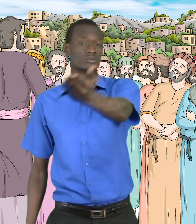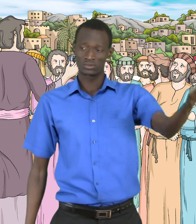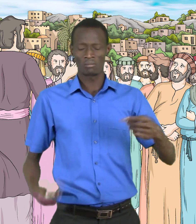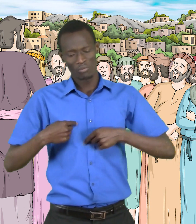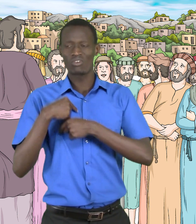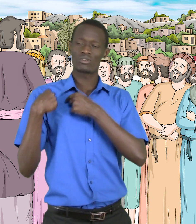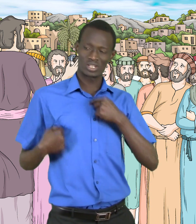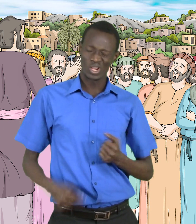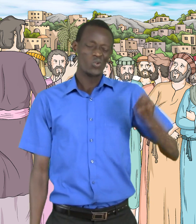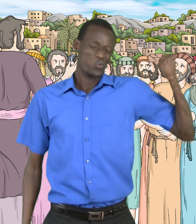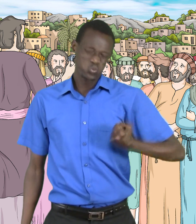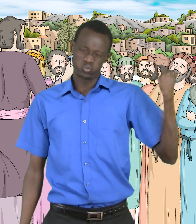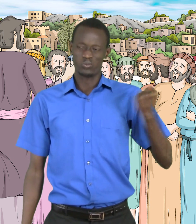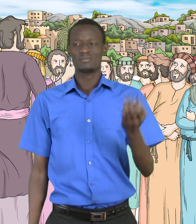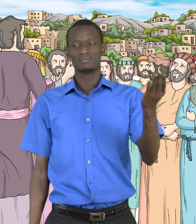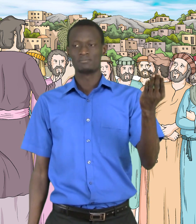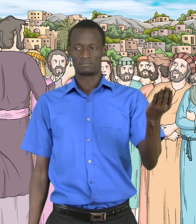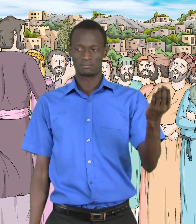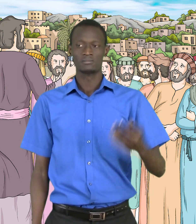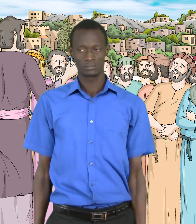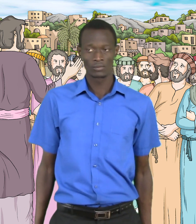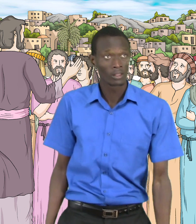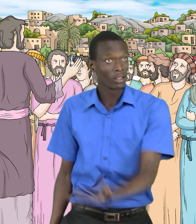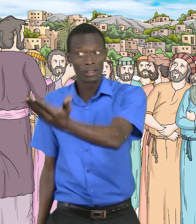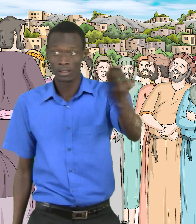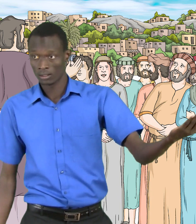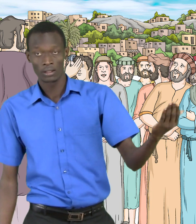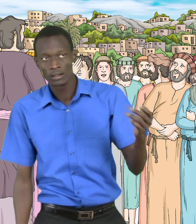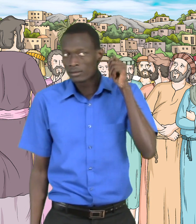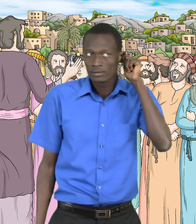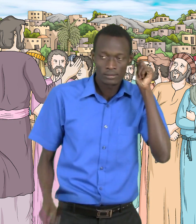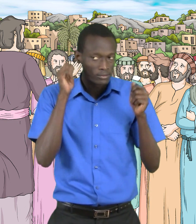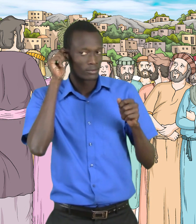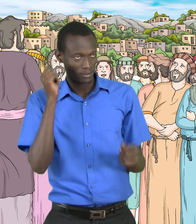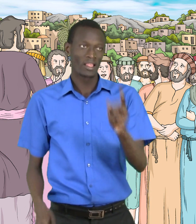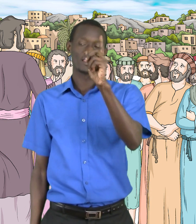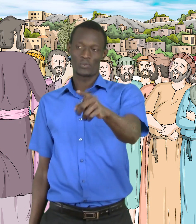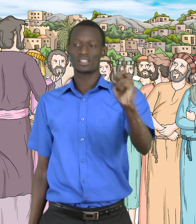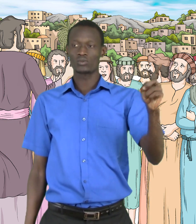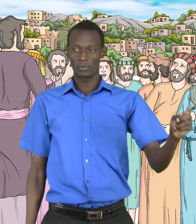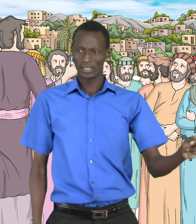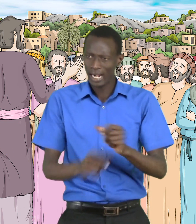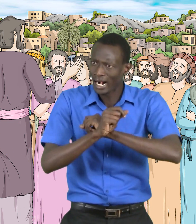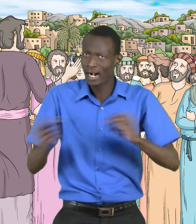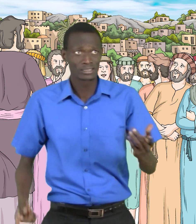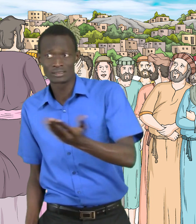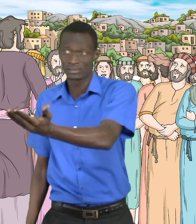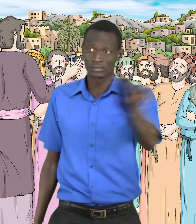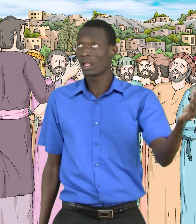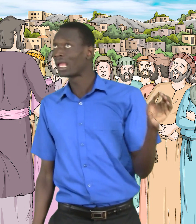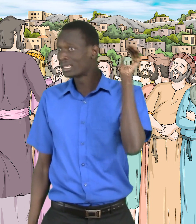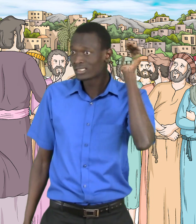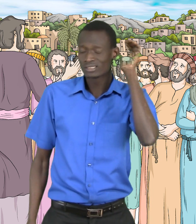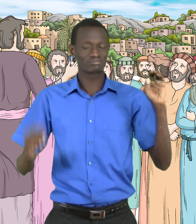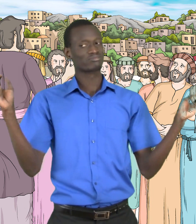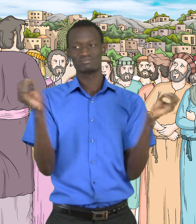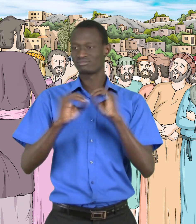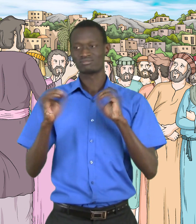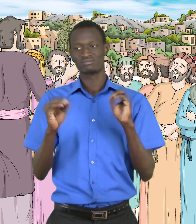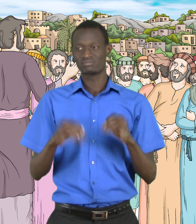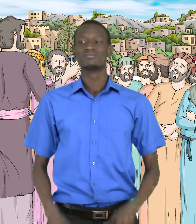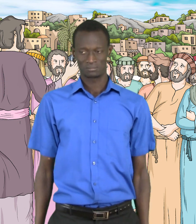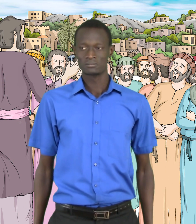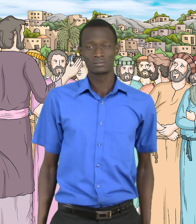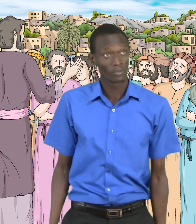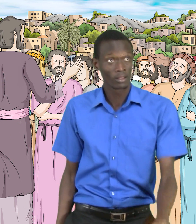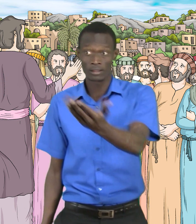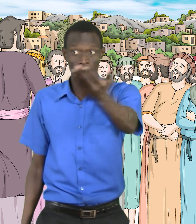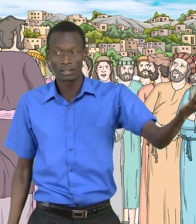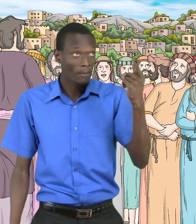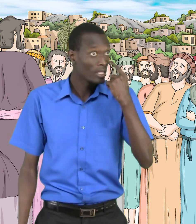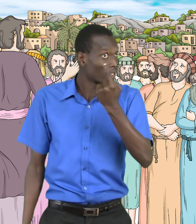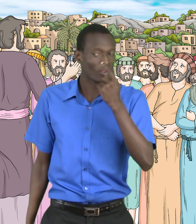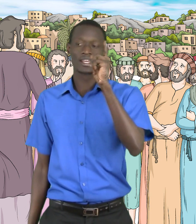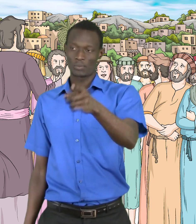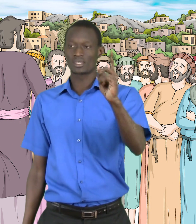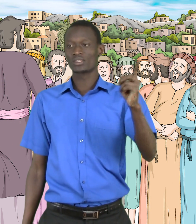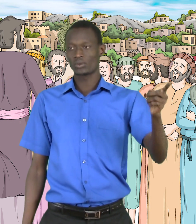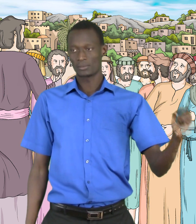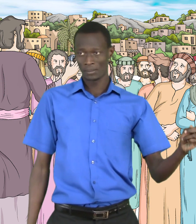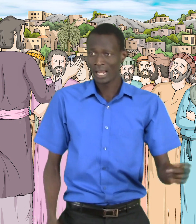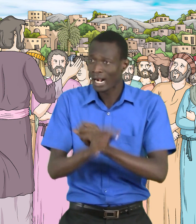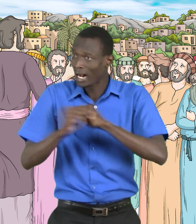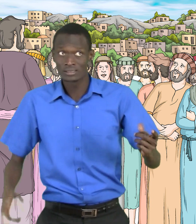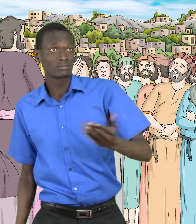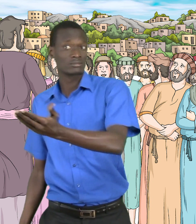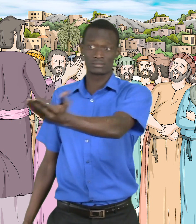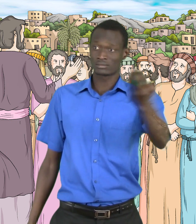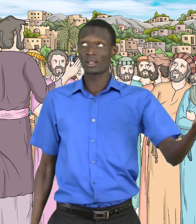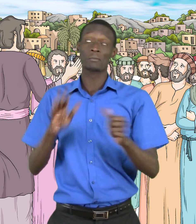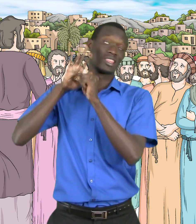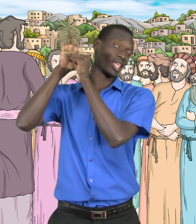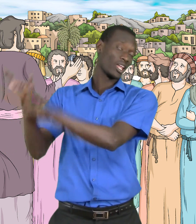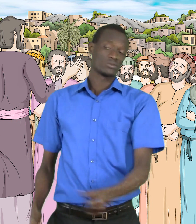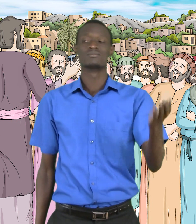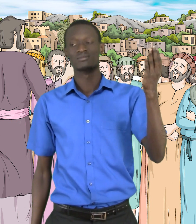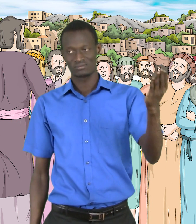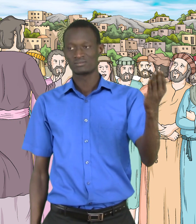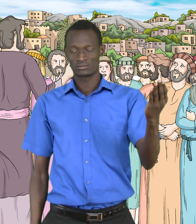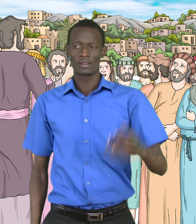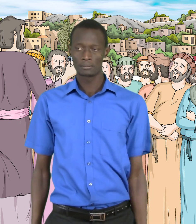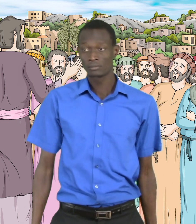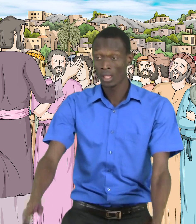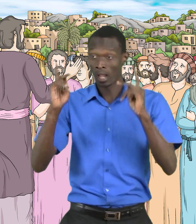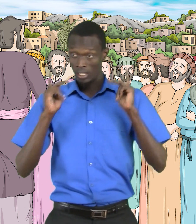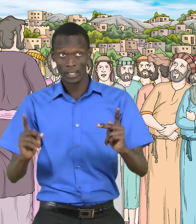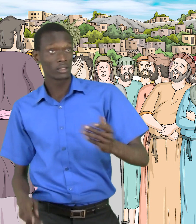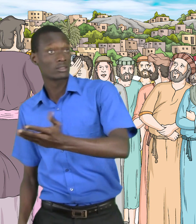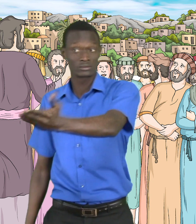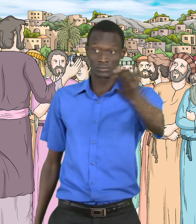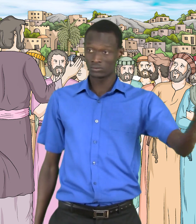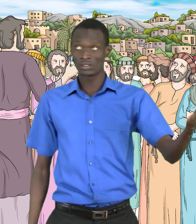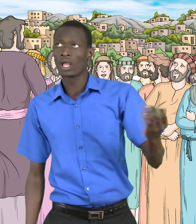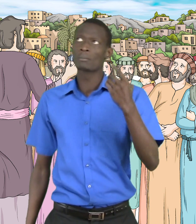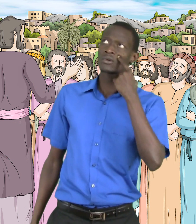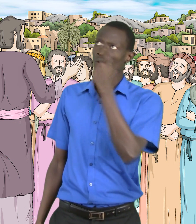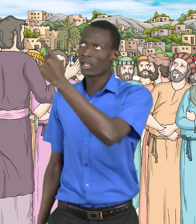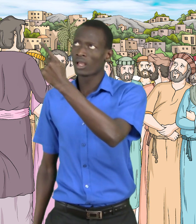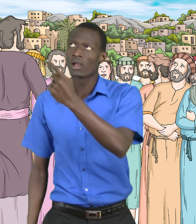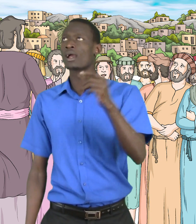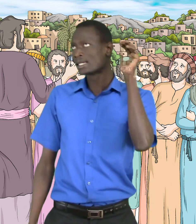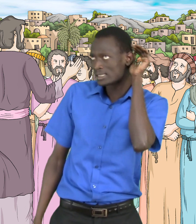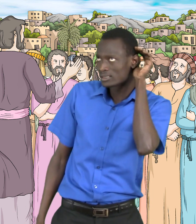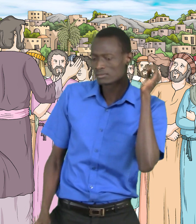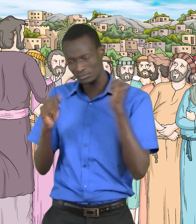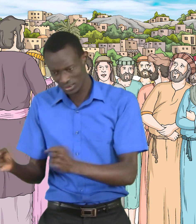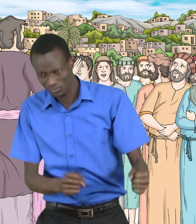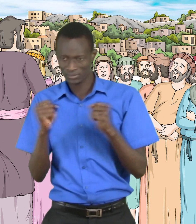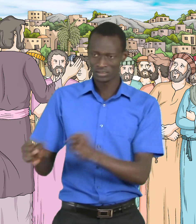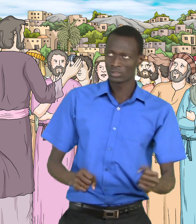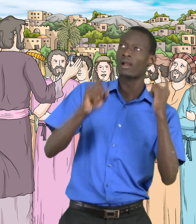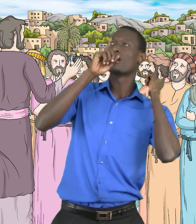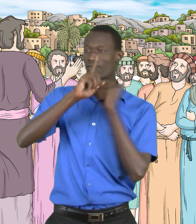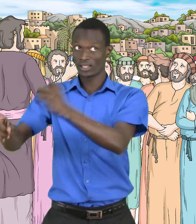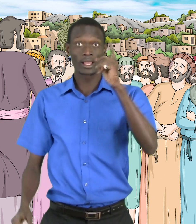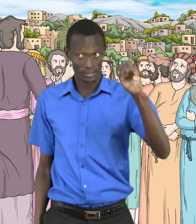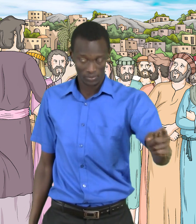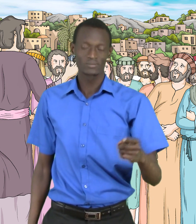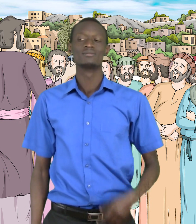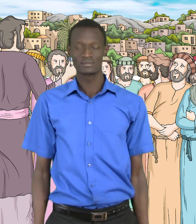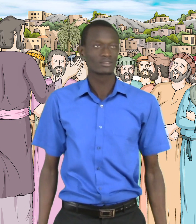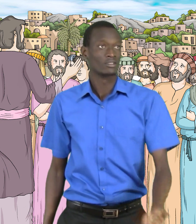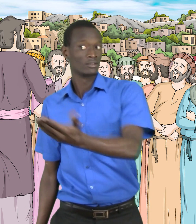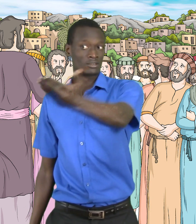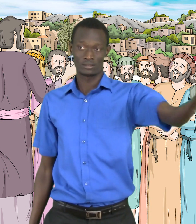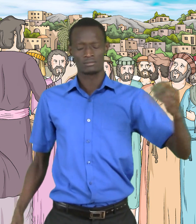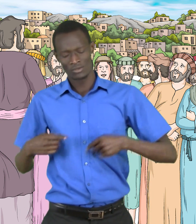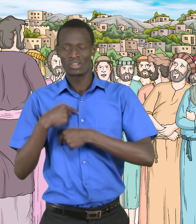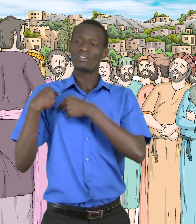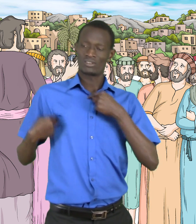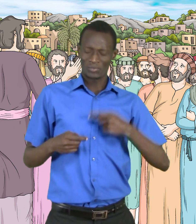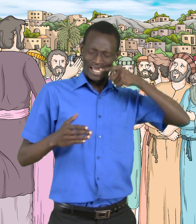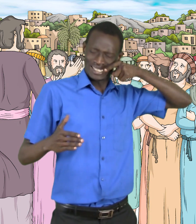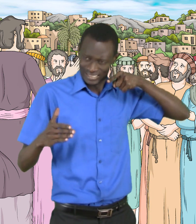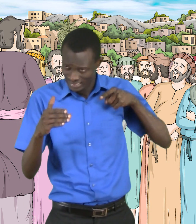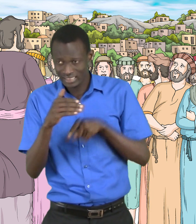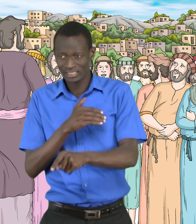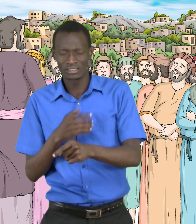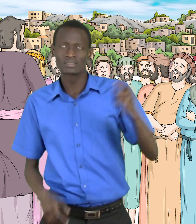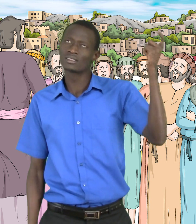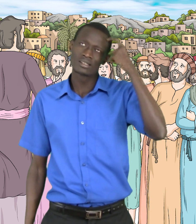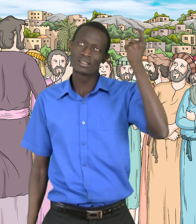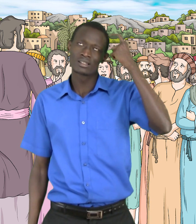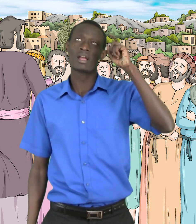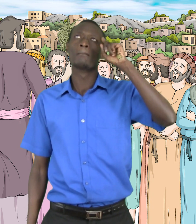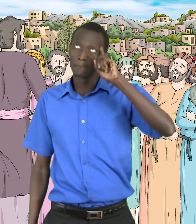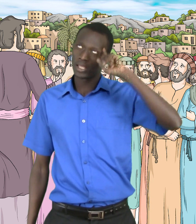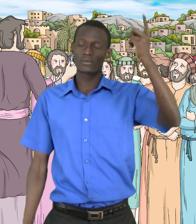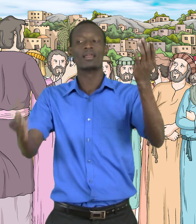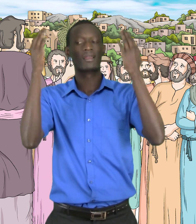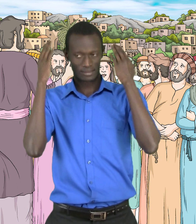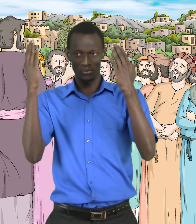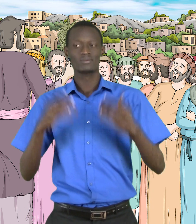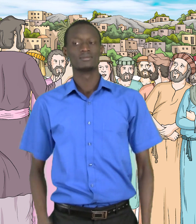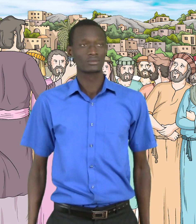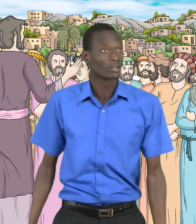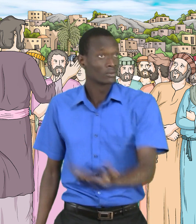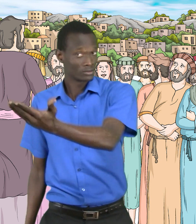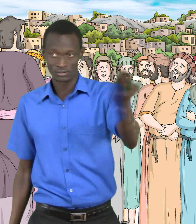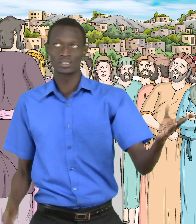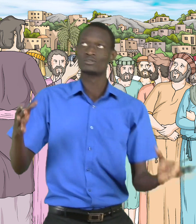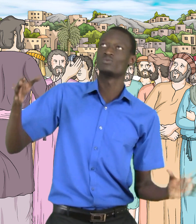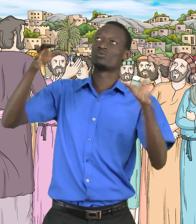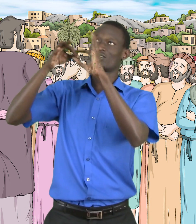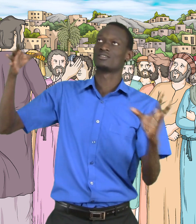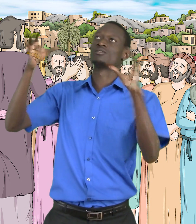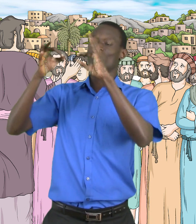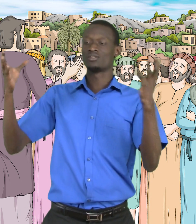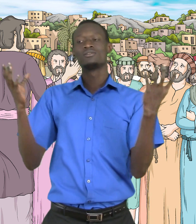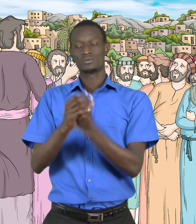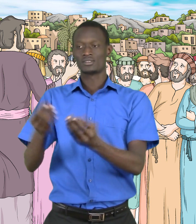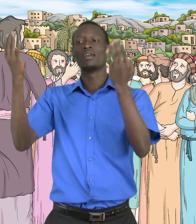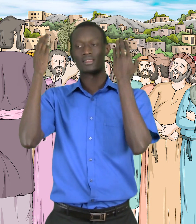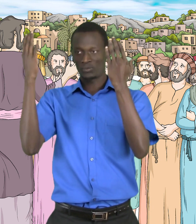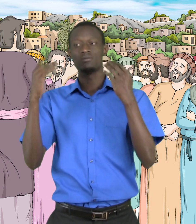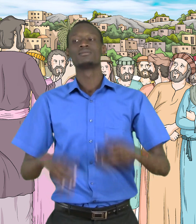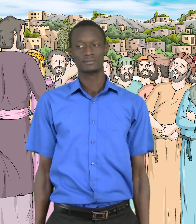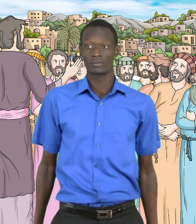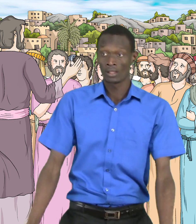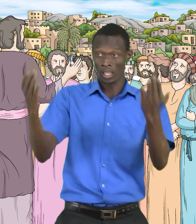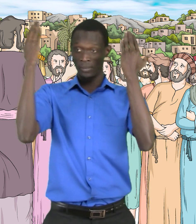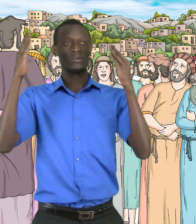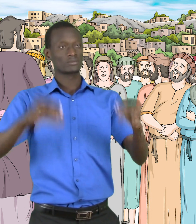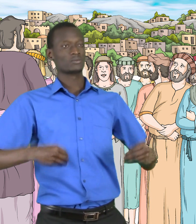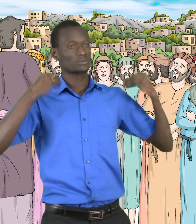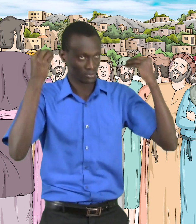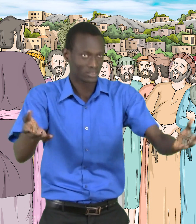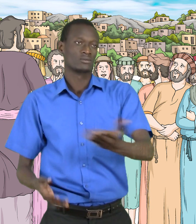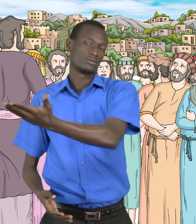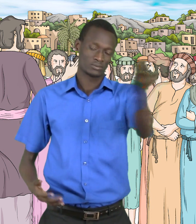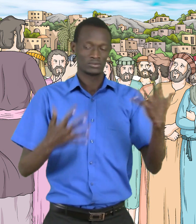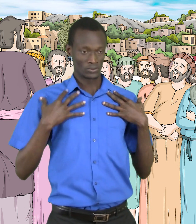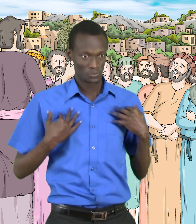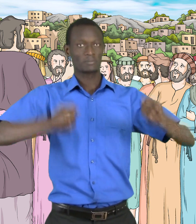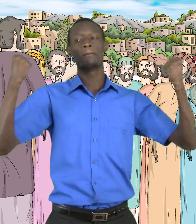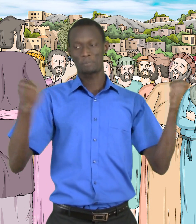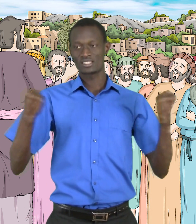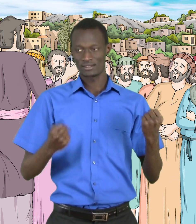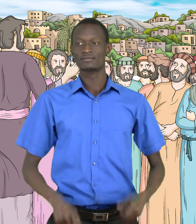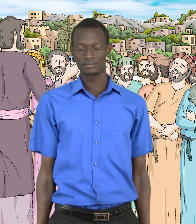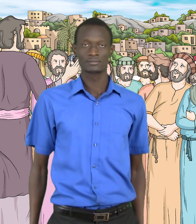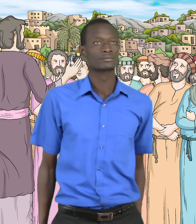you will be ever seeing but never perceiving.” For this people’s heart has grown callous; they hardly hear with their ears, and they have closed their eyes.